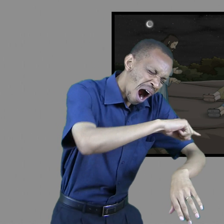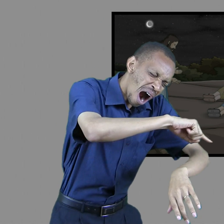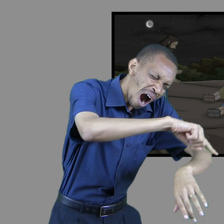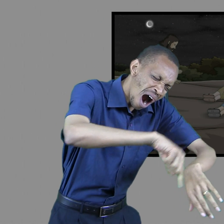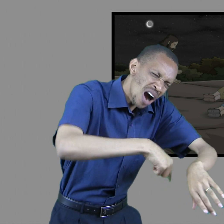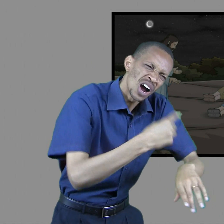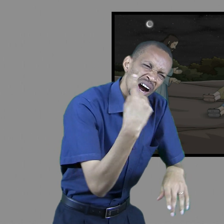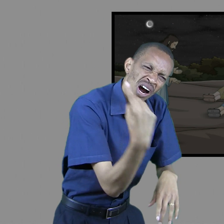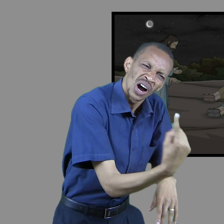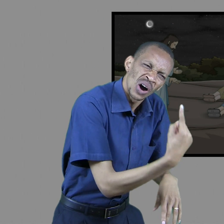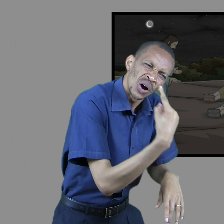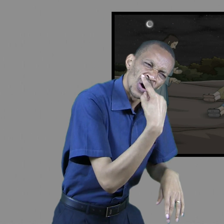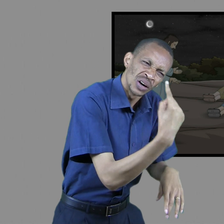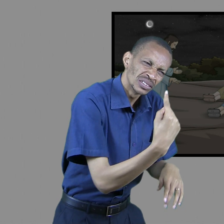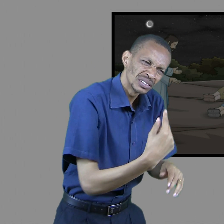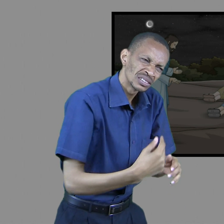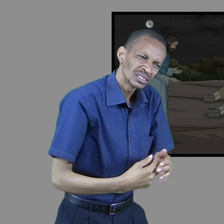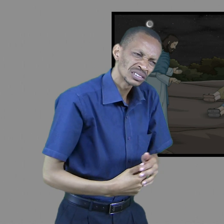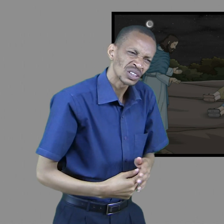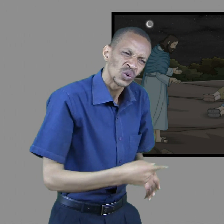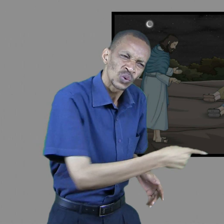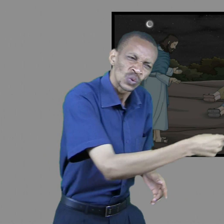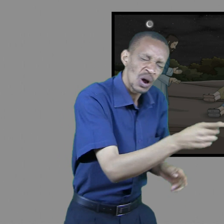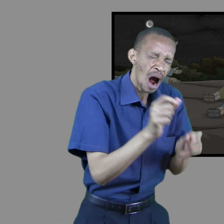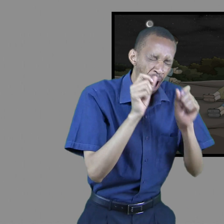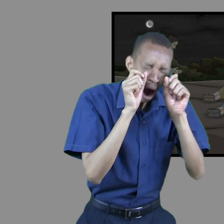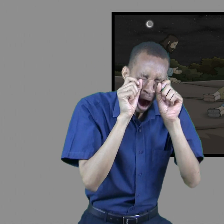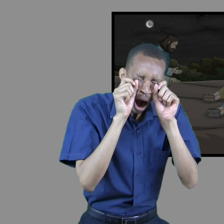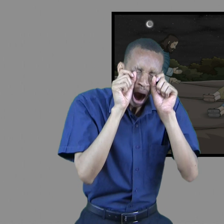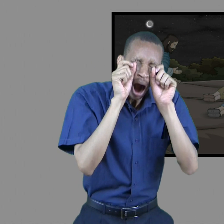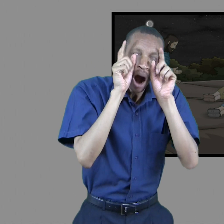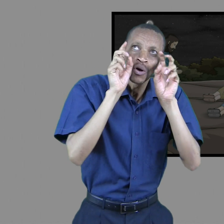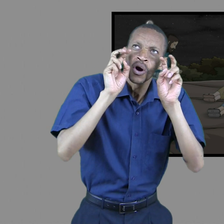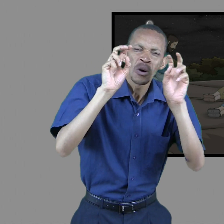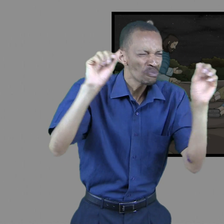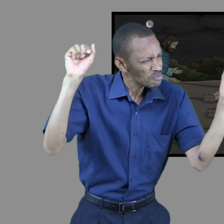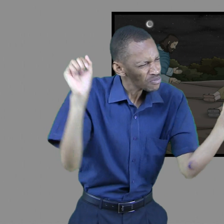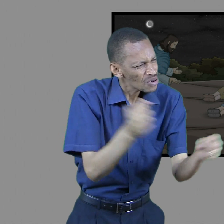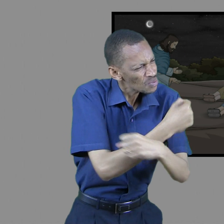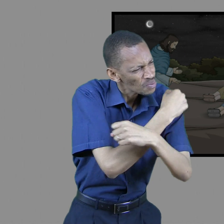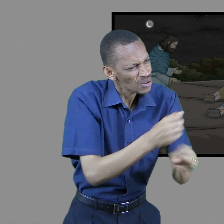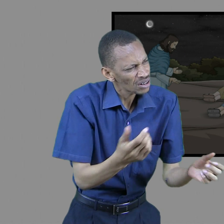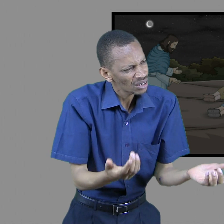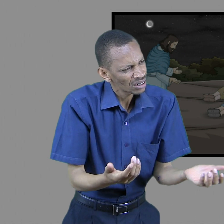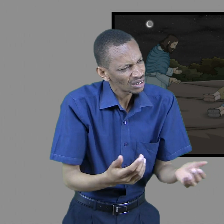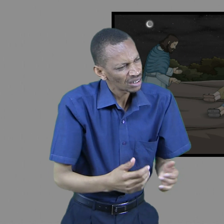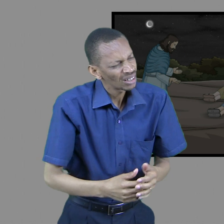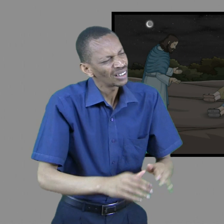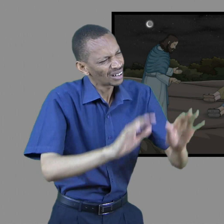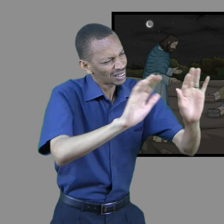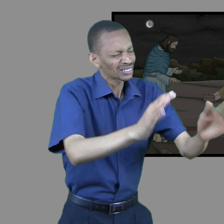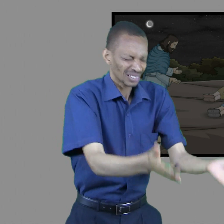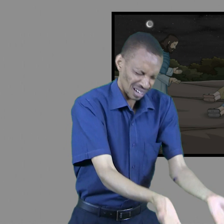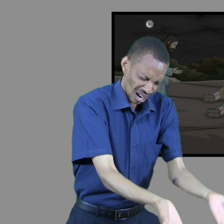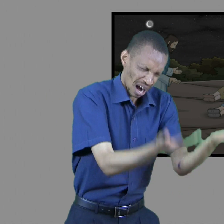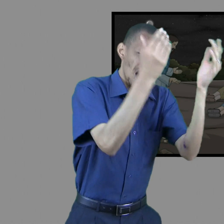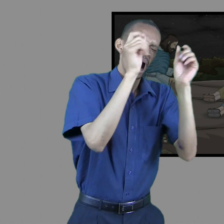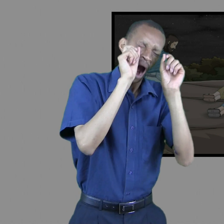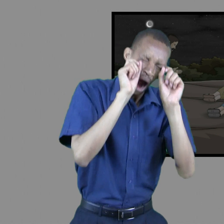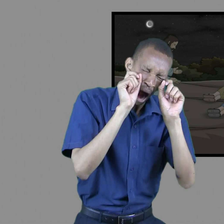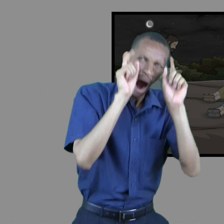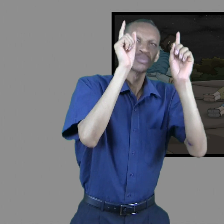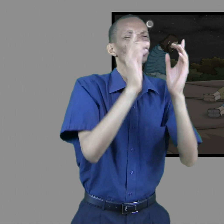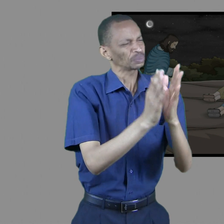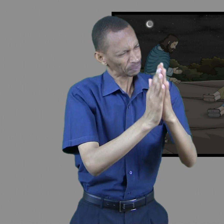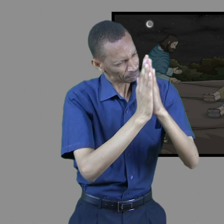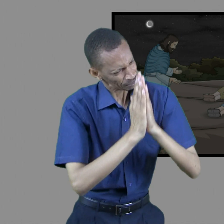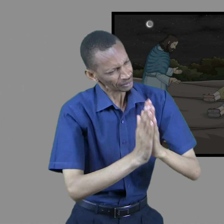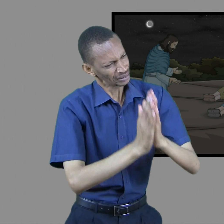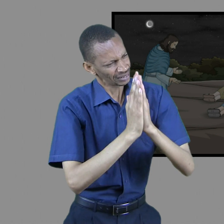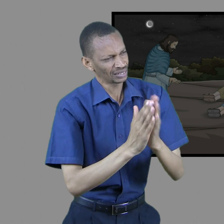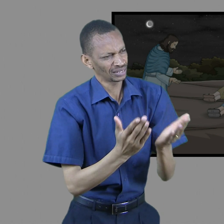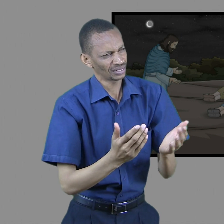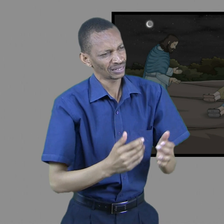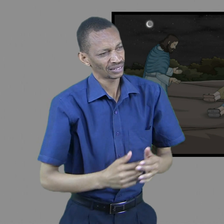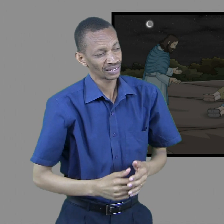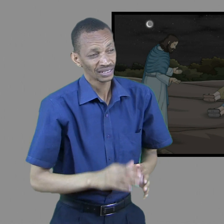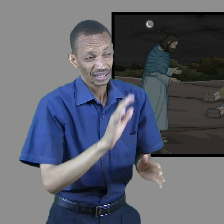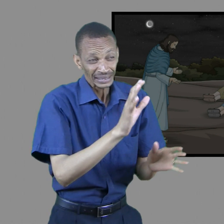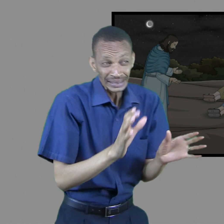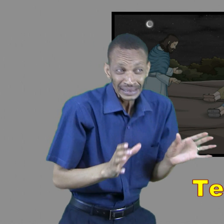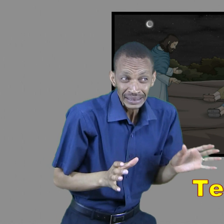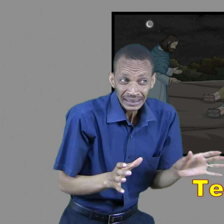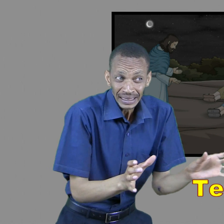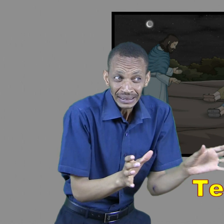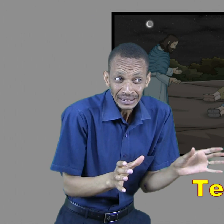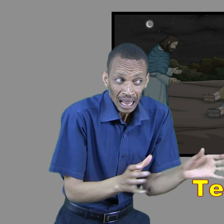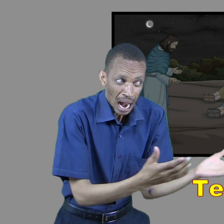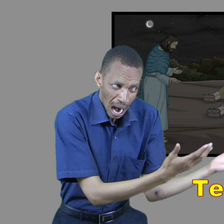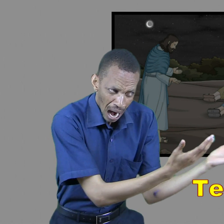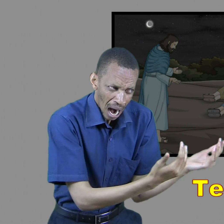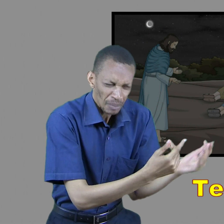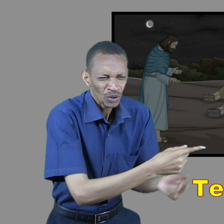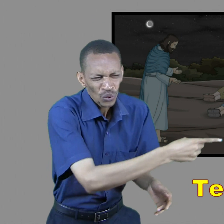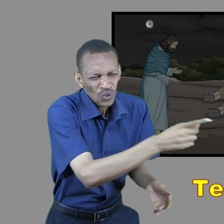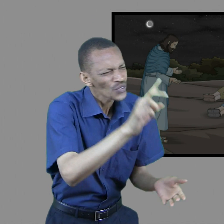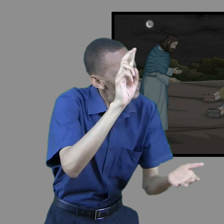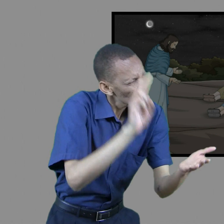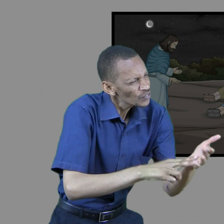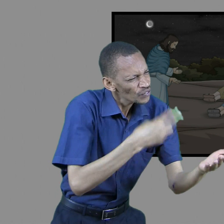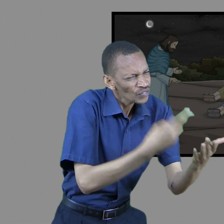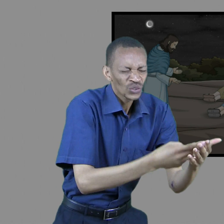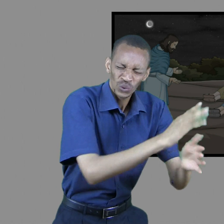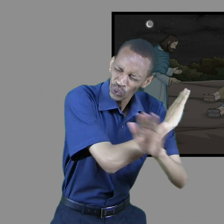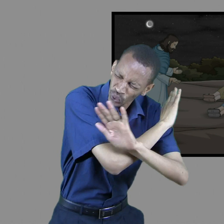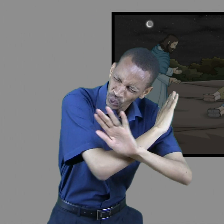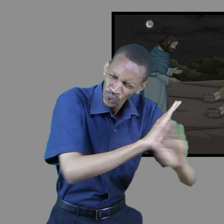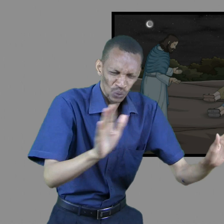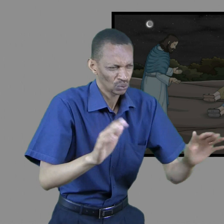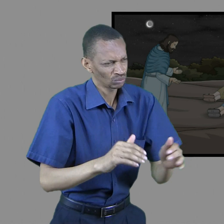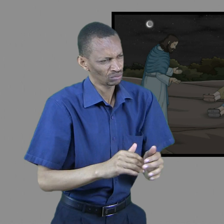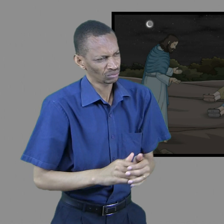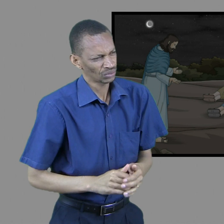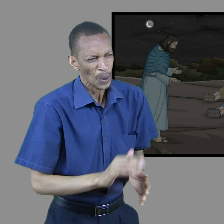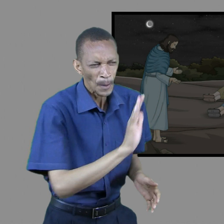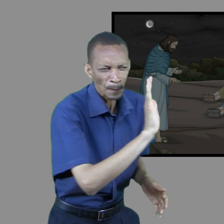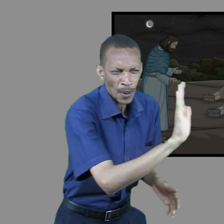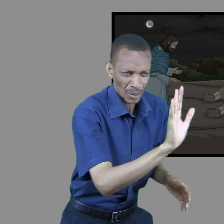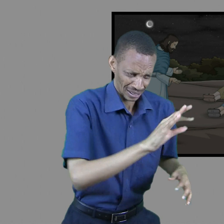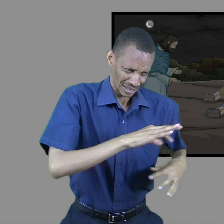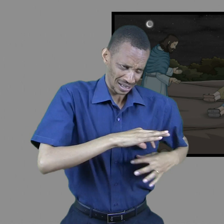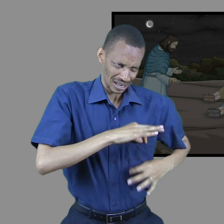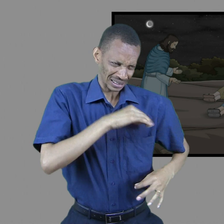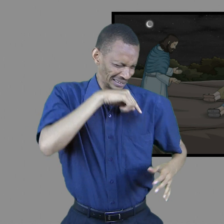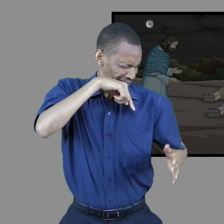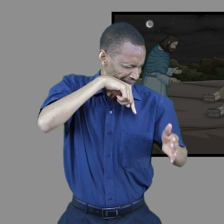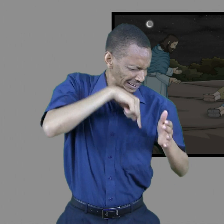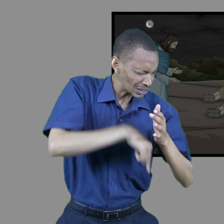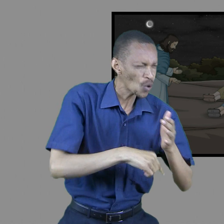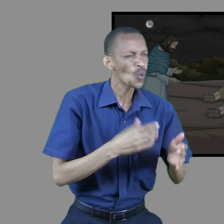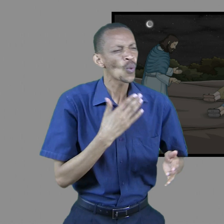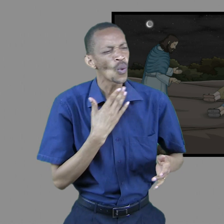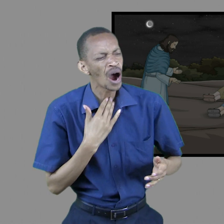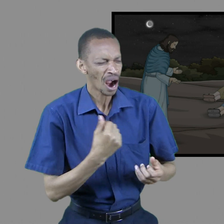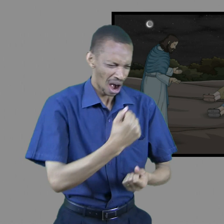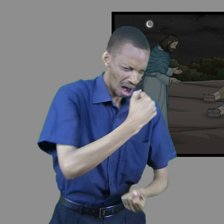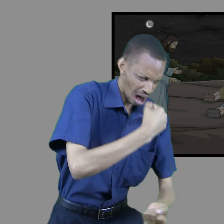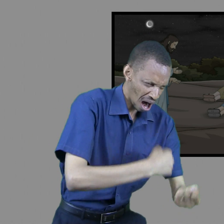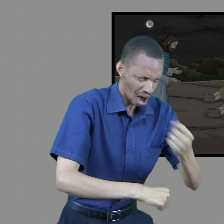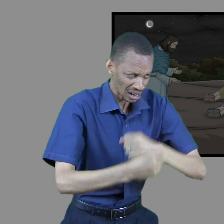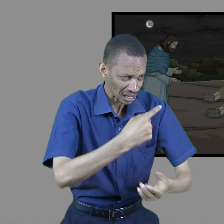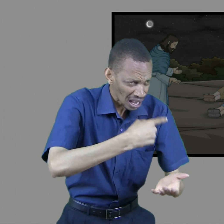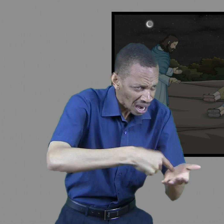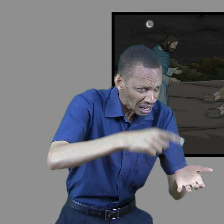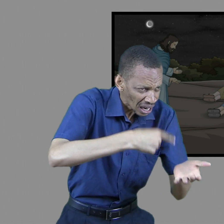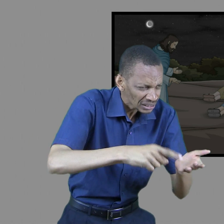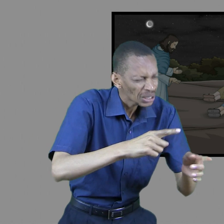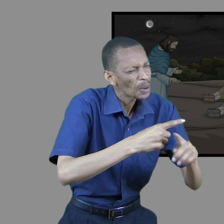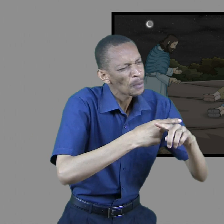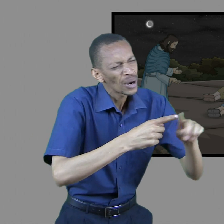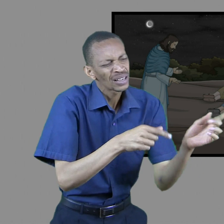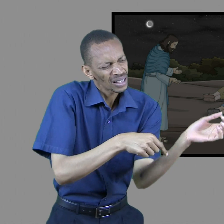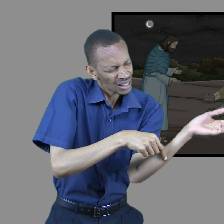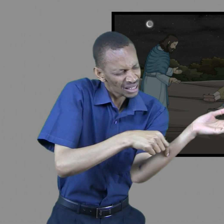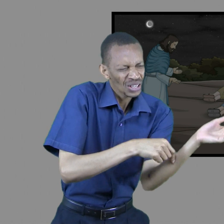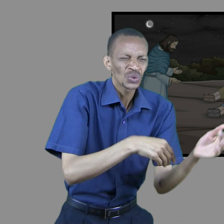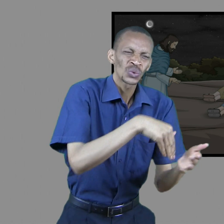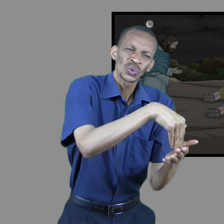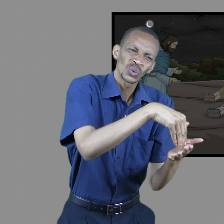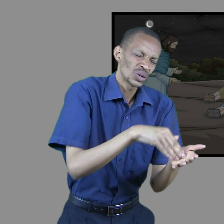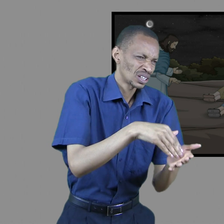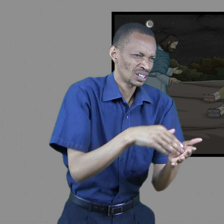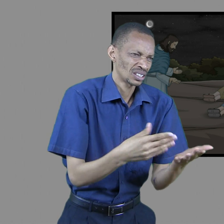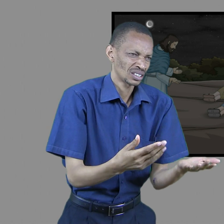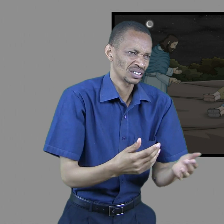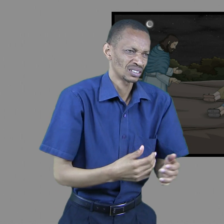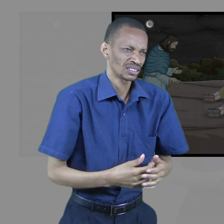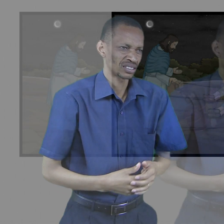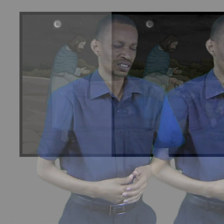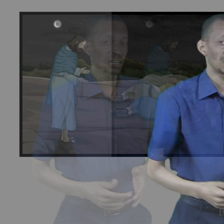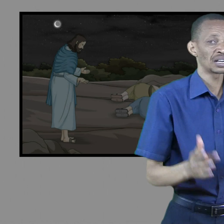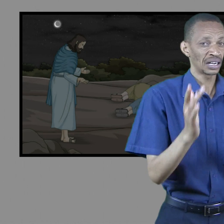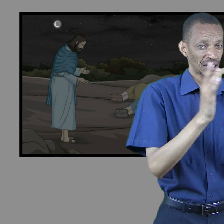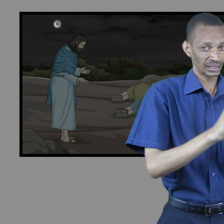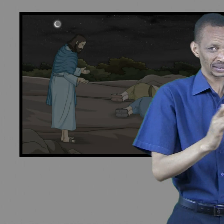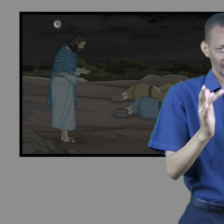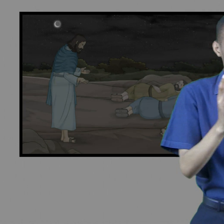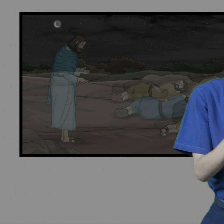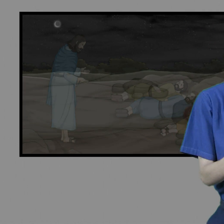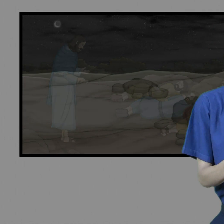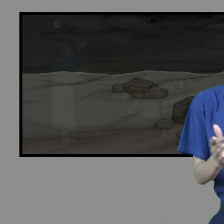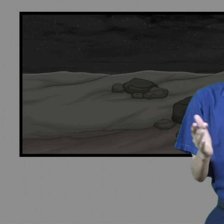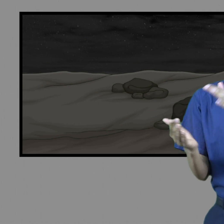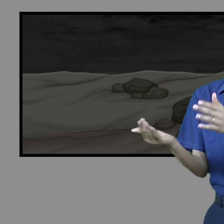He asked Peter. “Watch and pray so that you will not enter into temptation. For the spirit is willing, but the body is weak.”